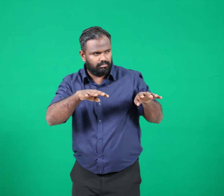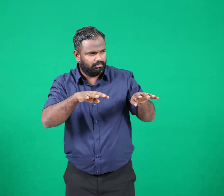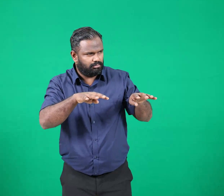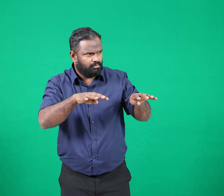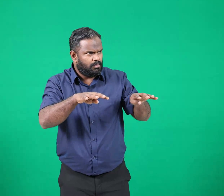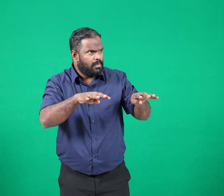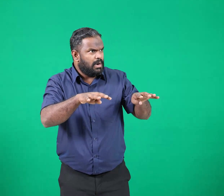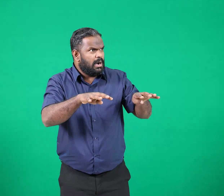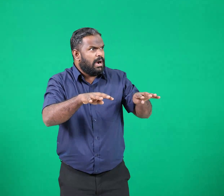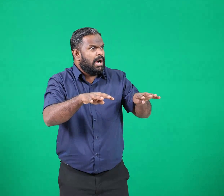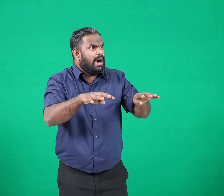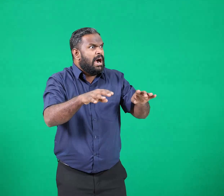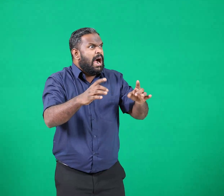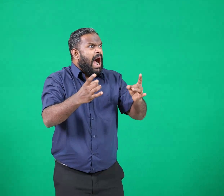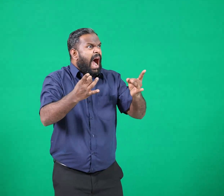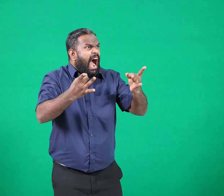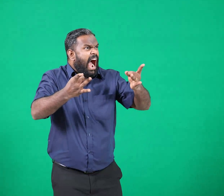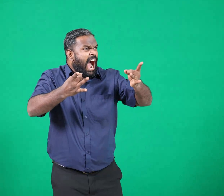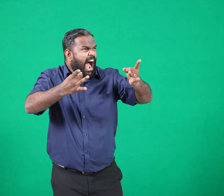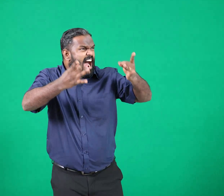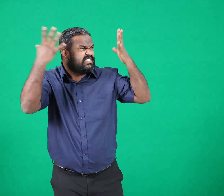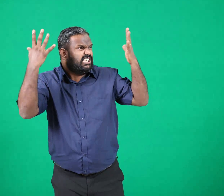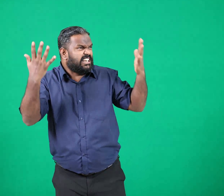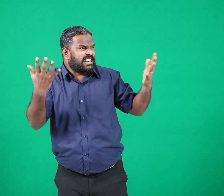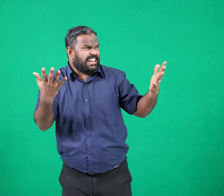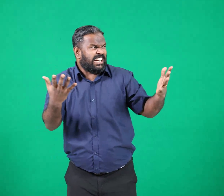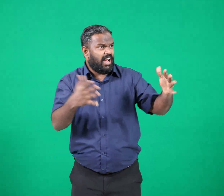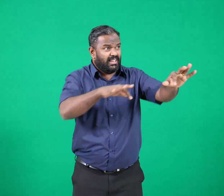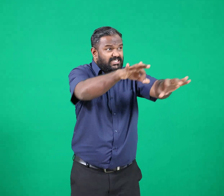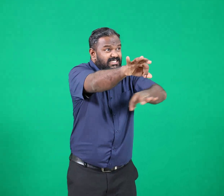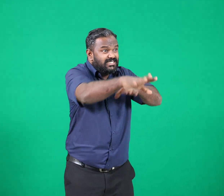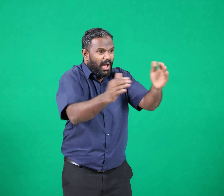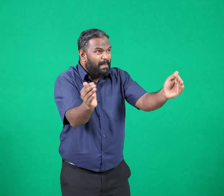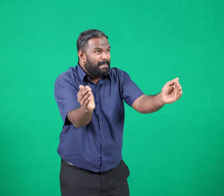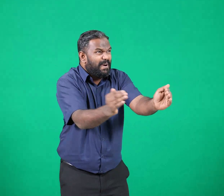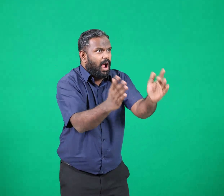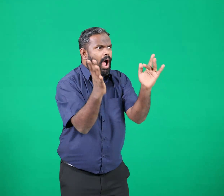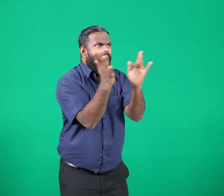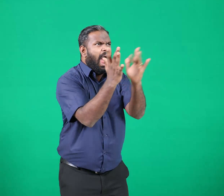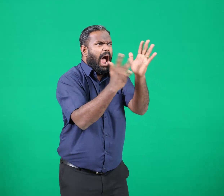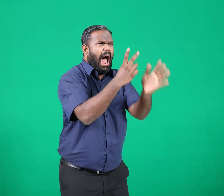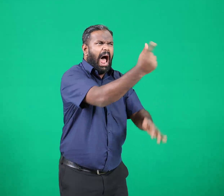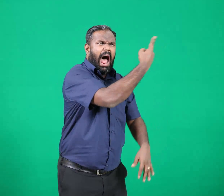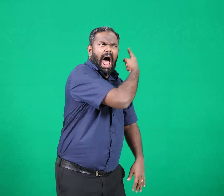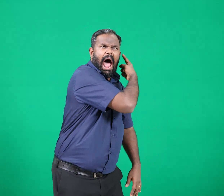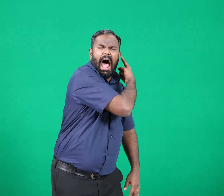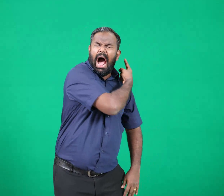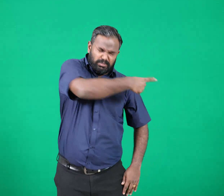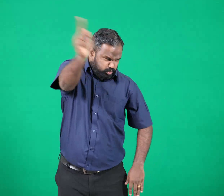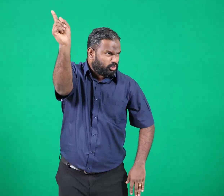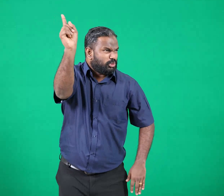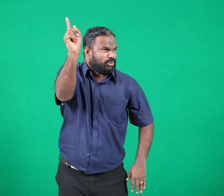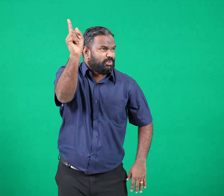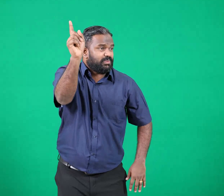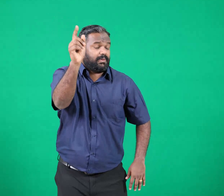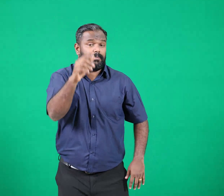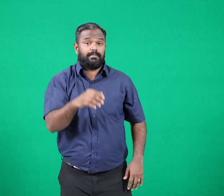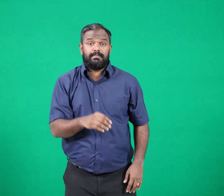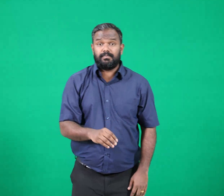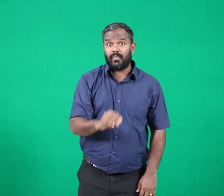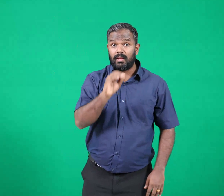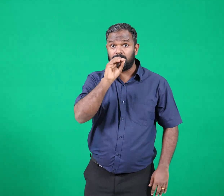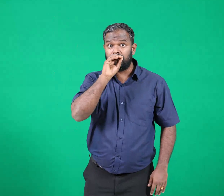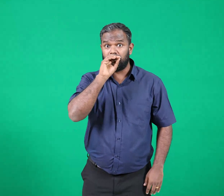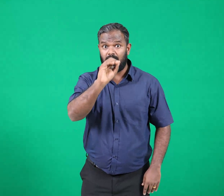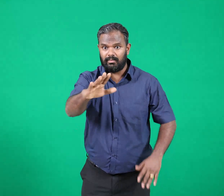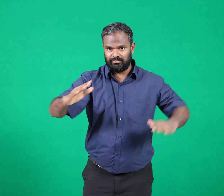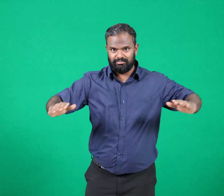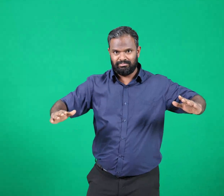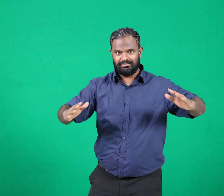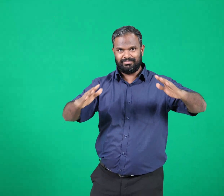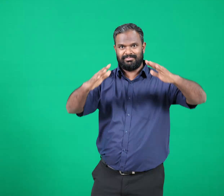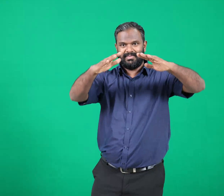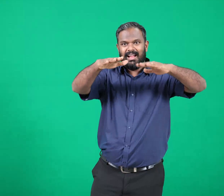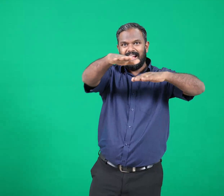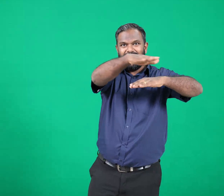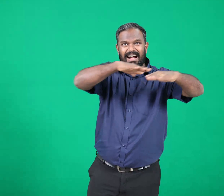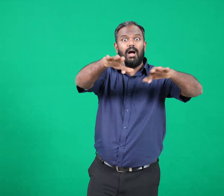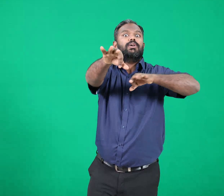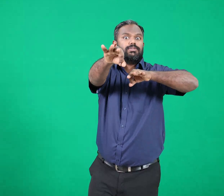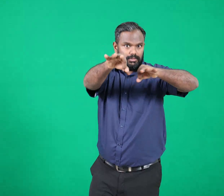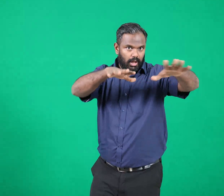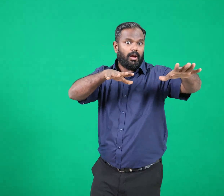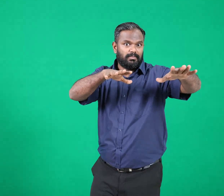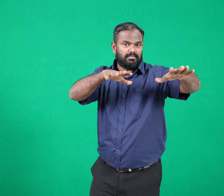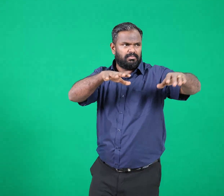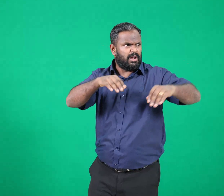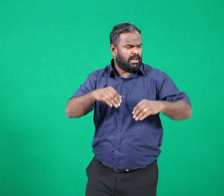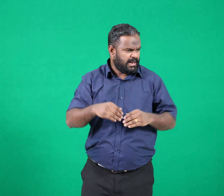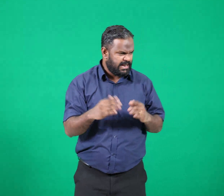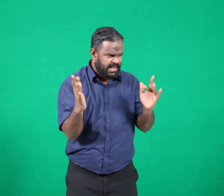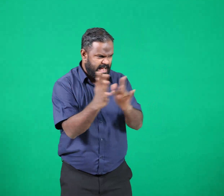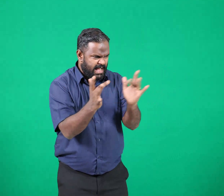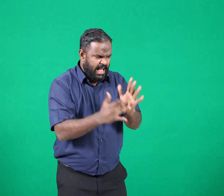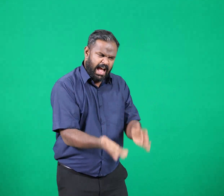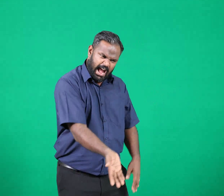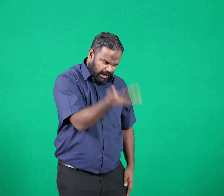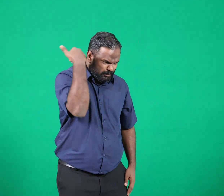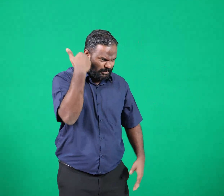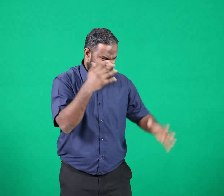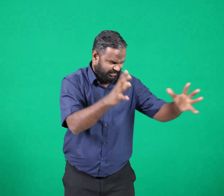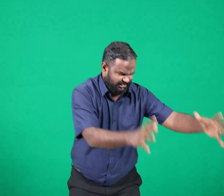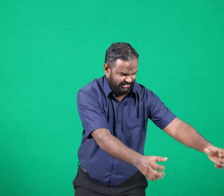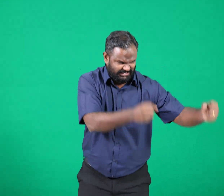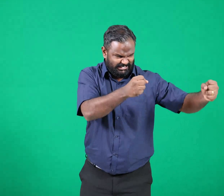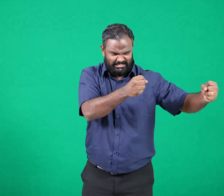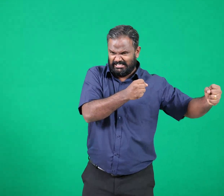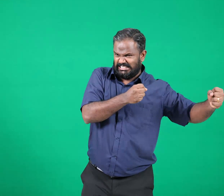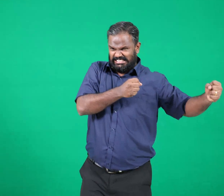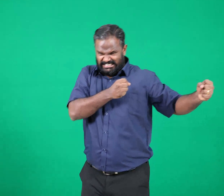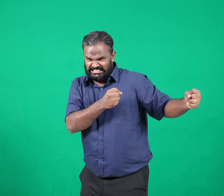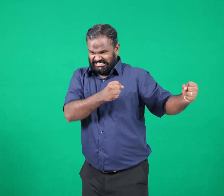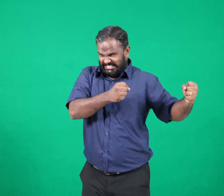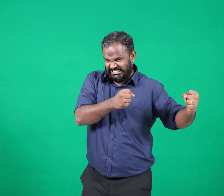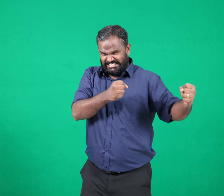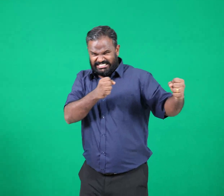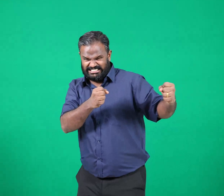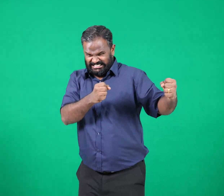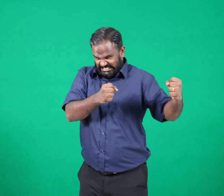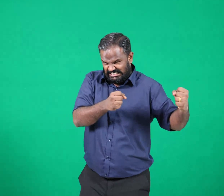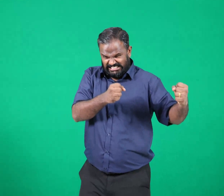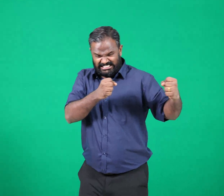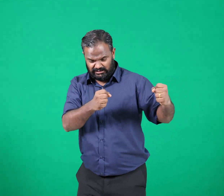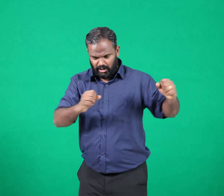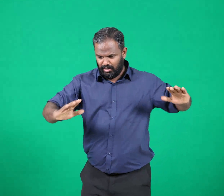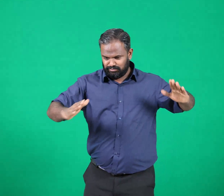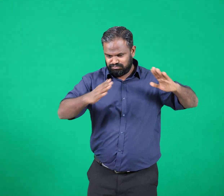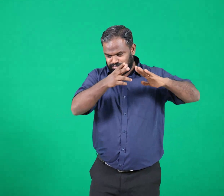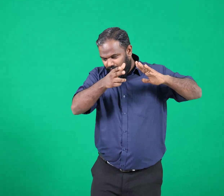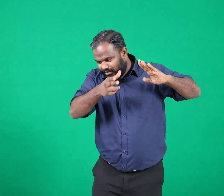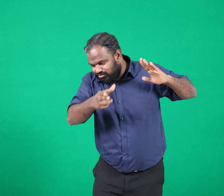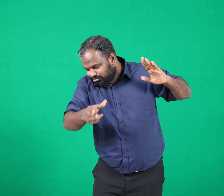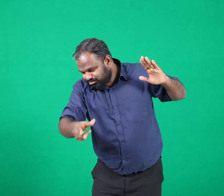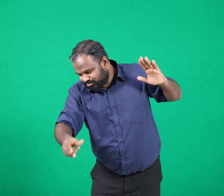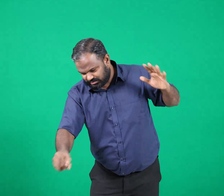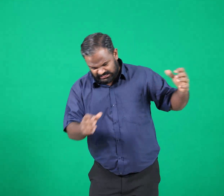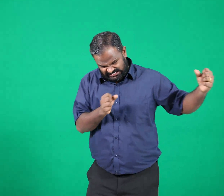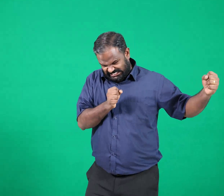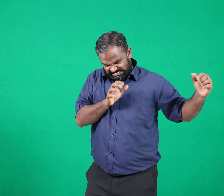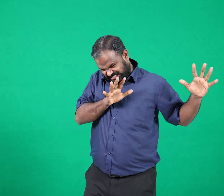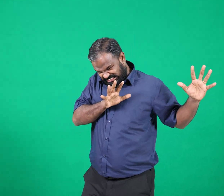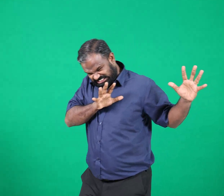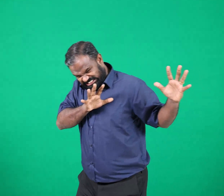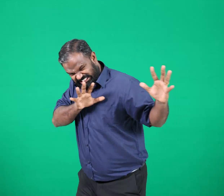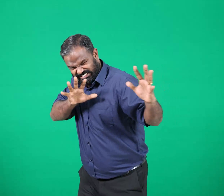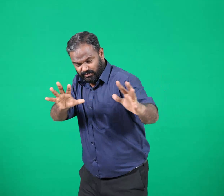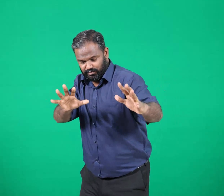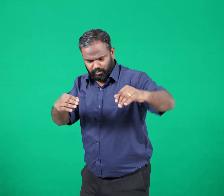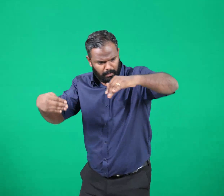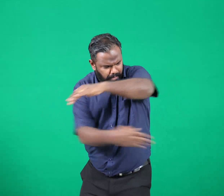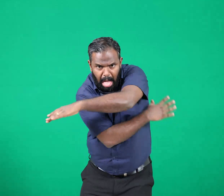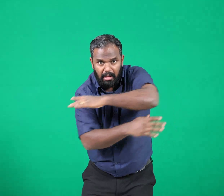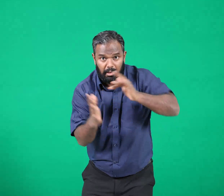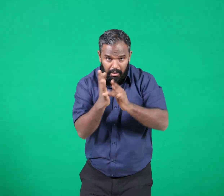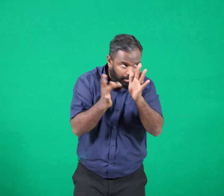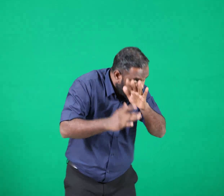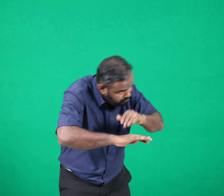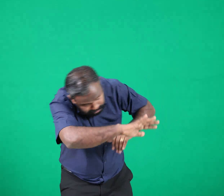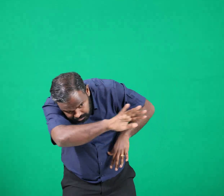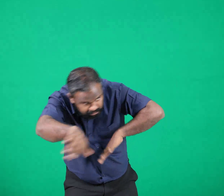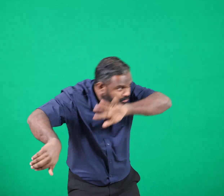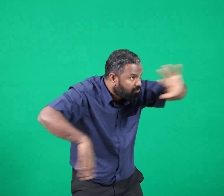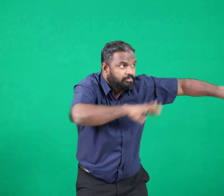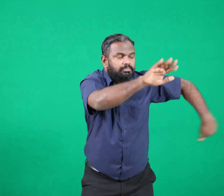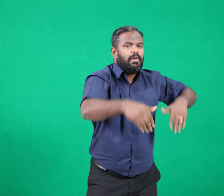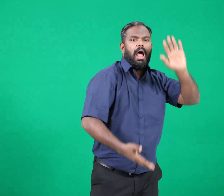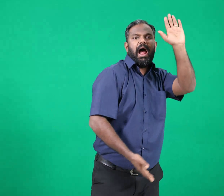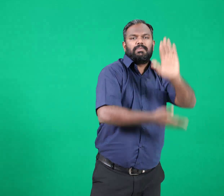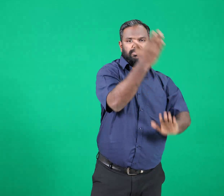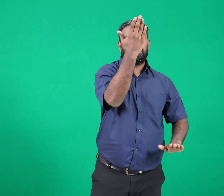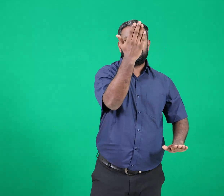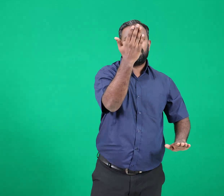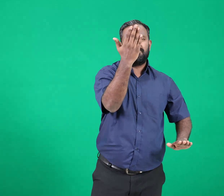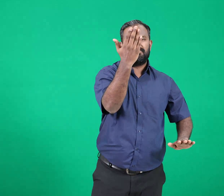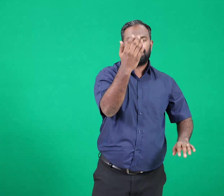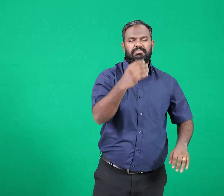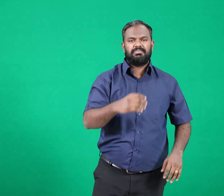They got up, drove Him out of the town, and led Him to the brow of the hill on which the town was built, in order to throw Him over the cliff.